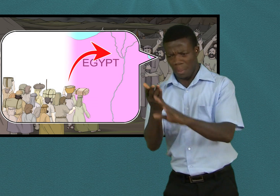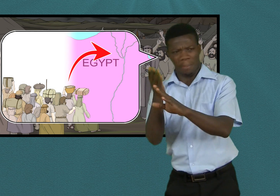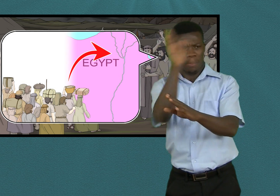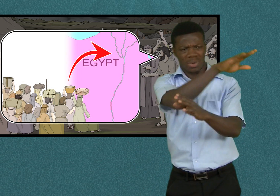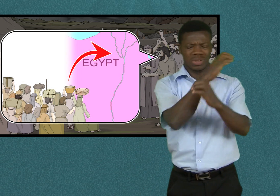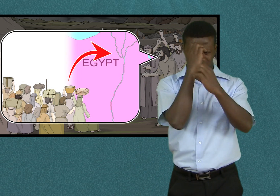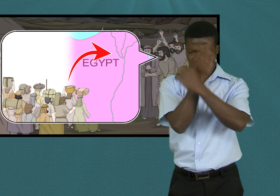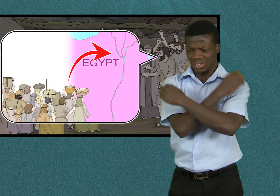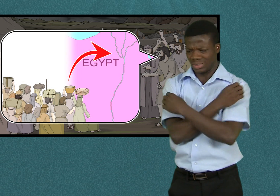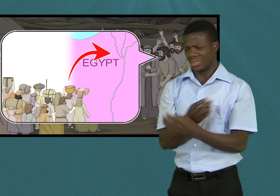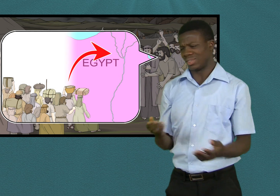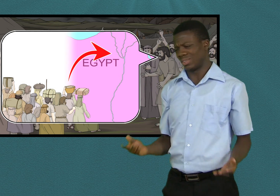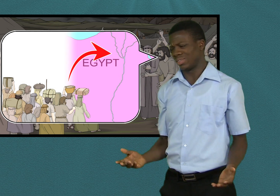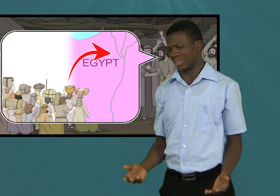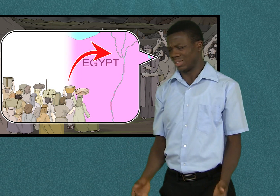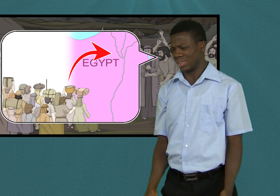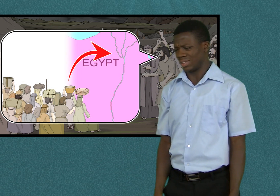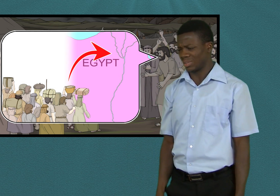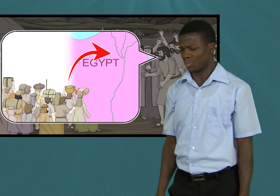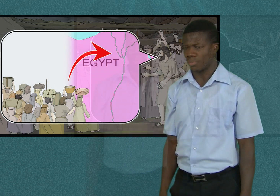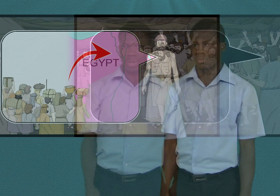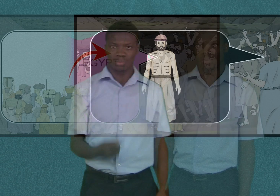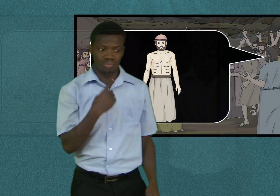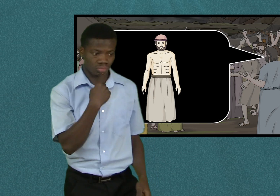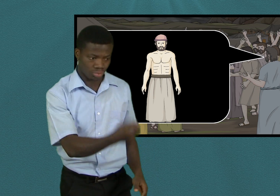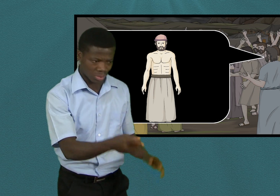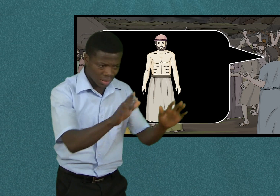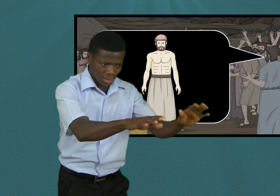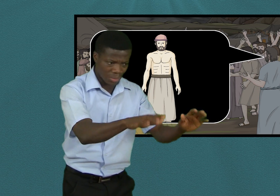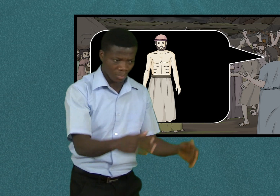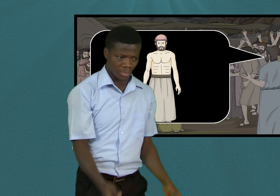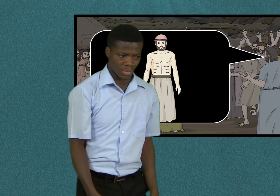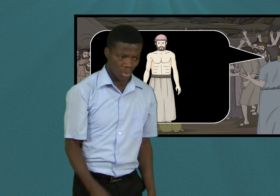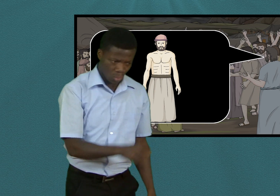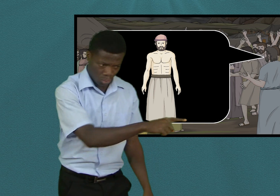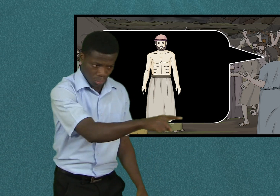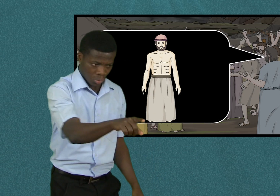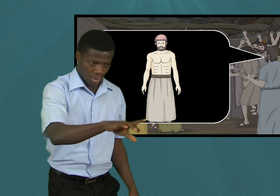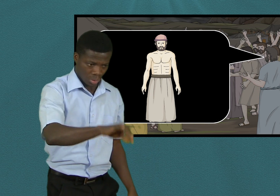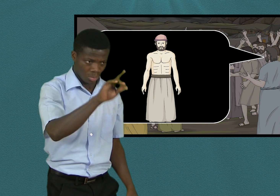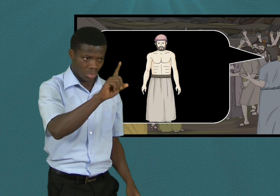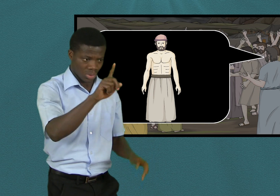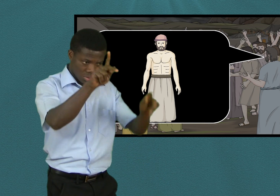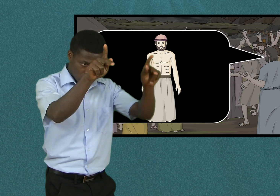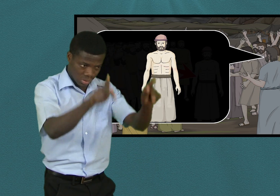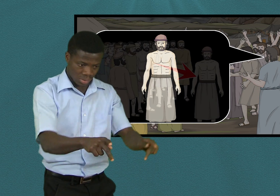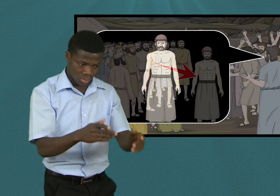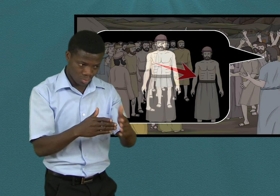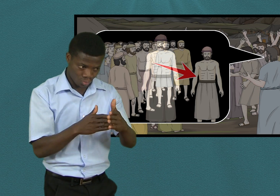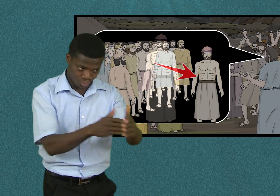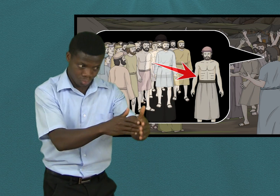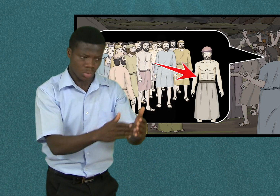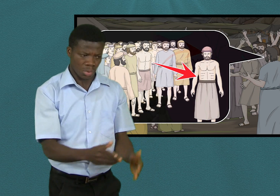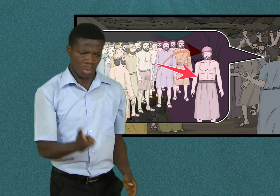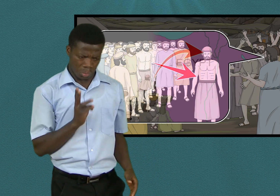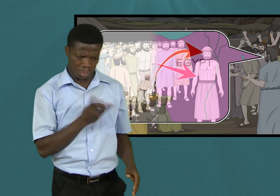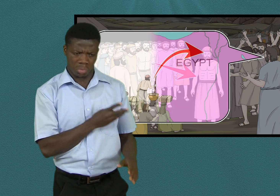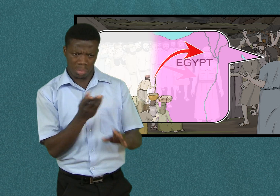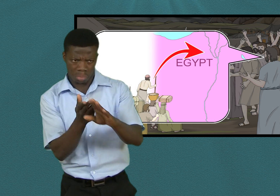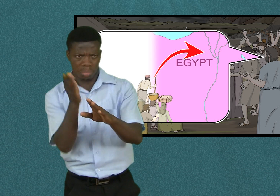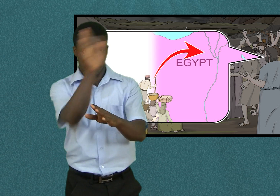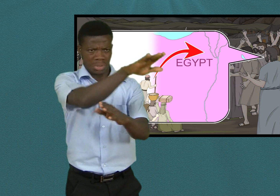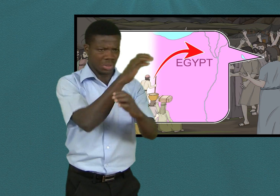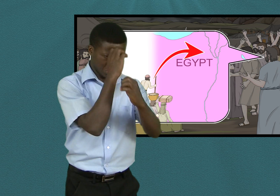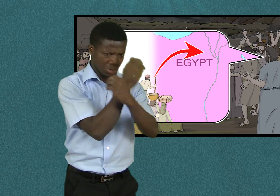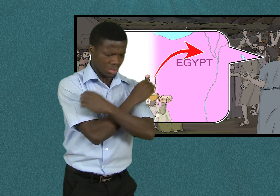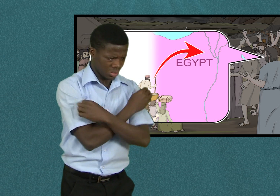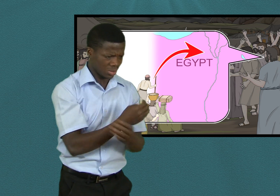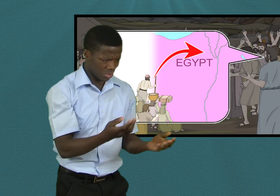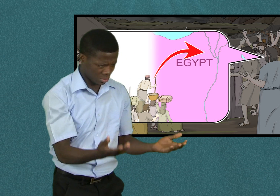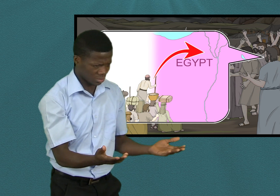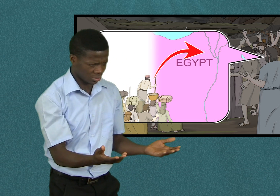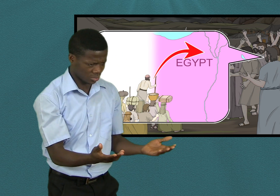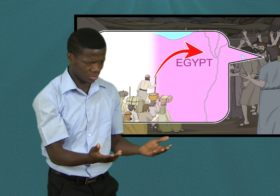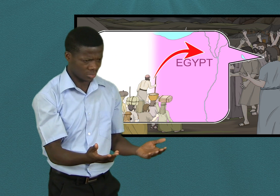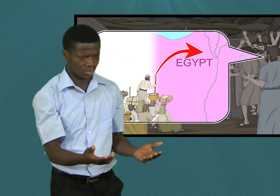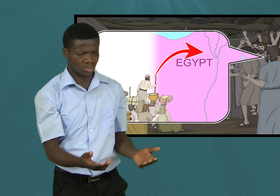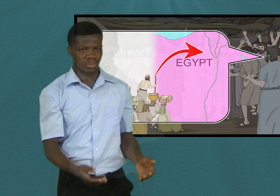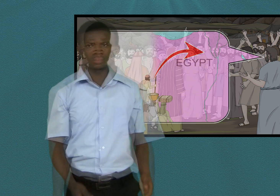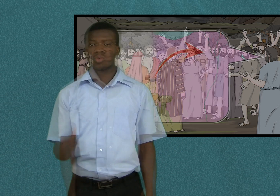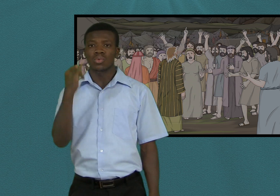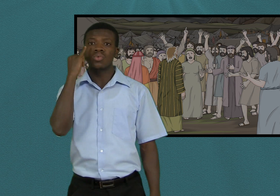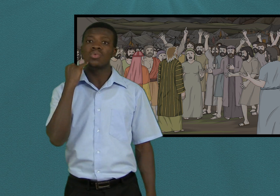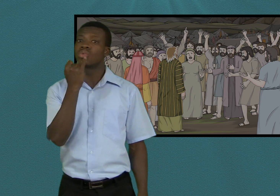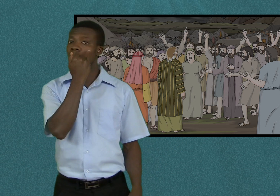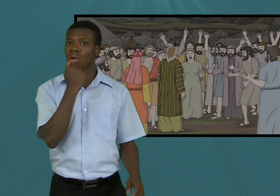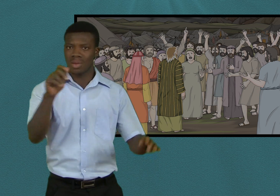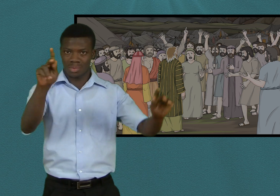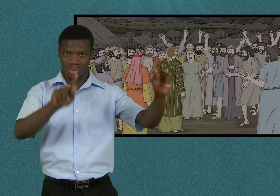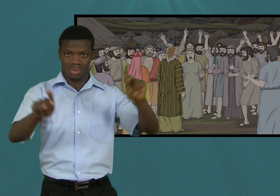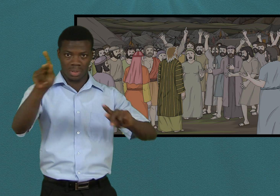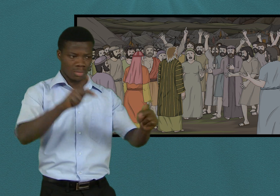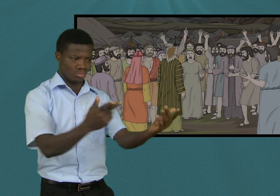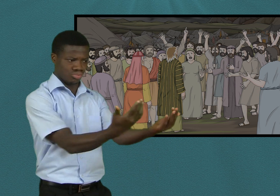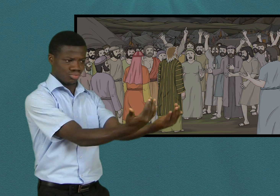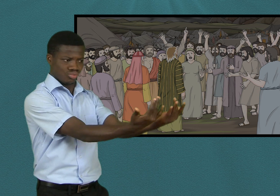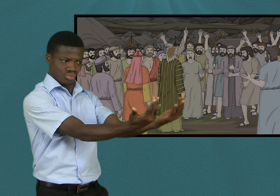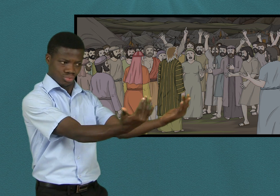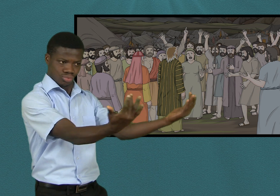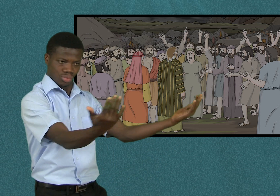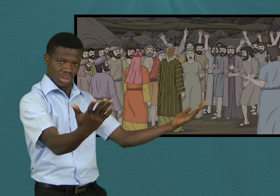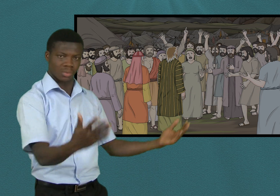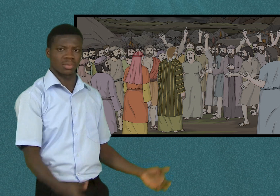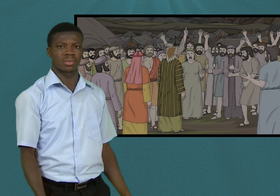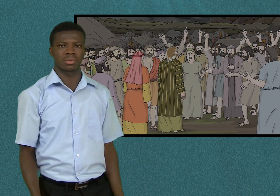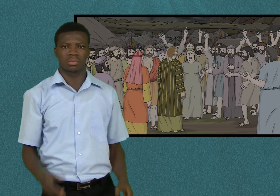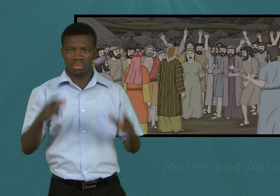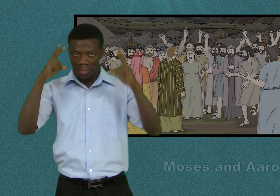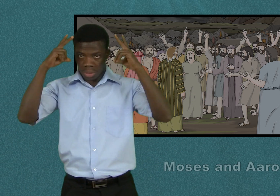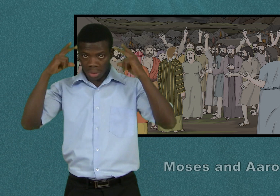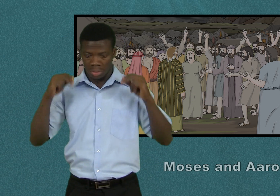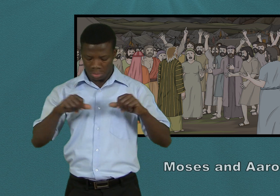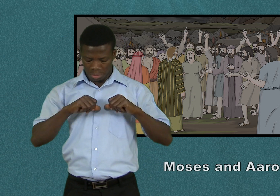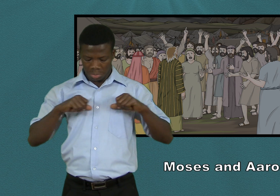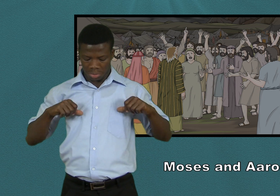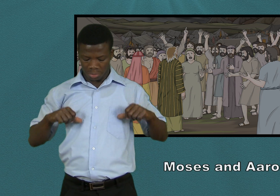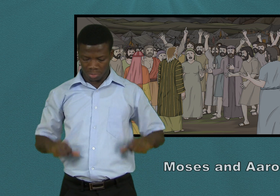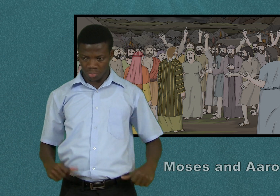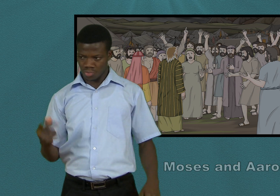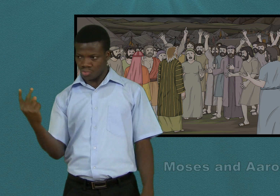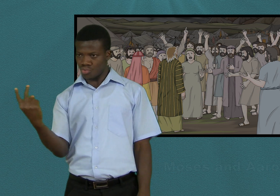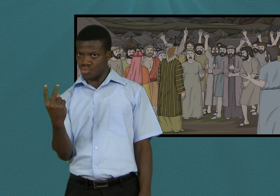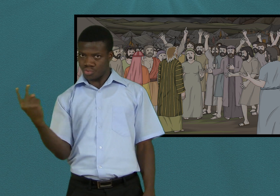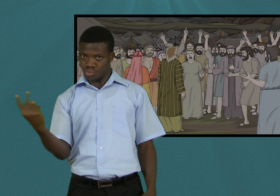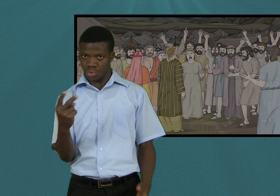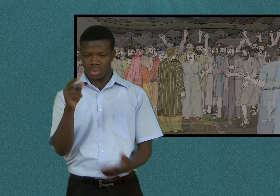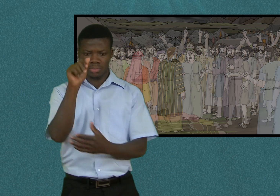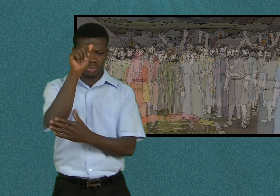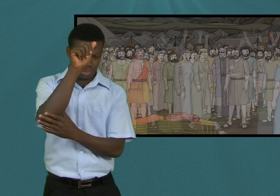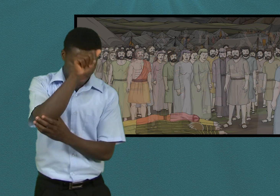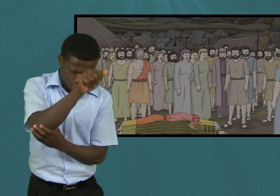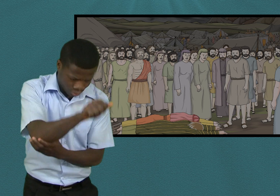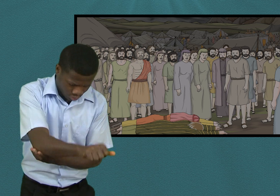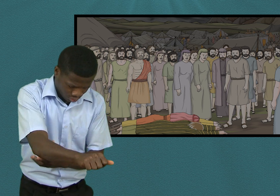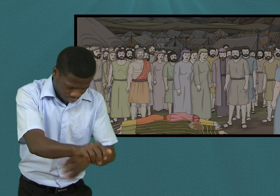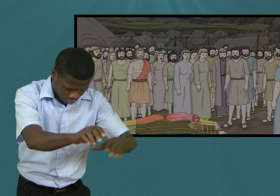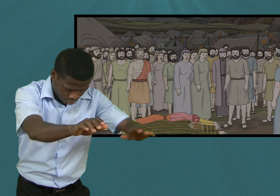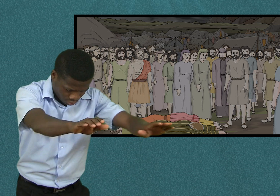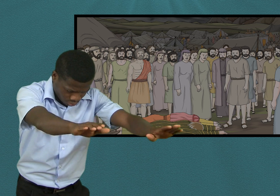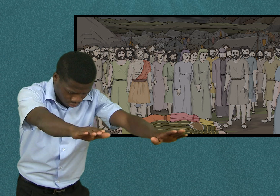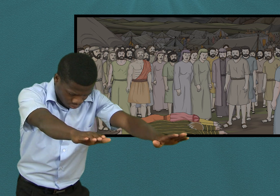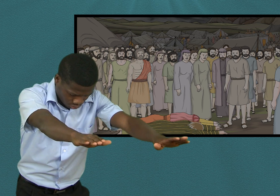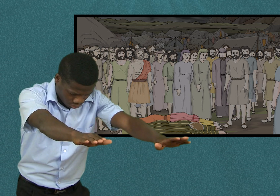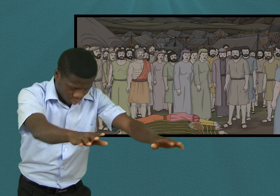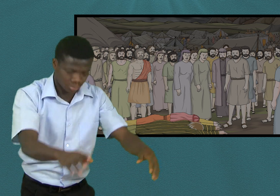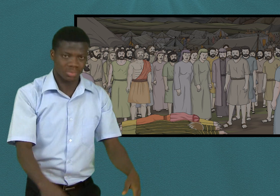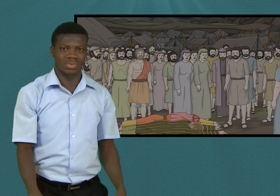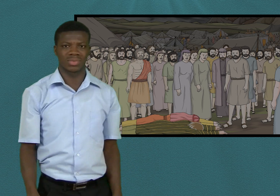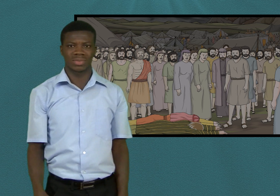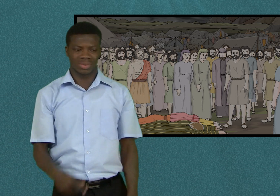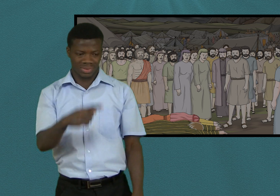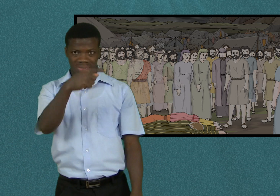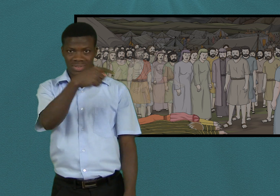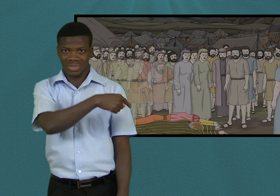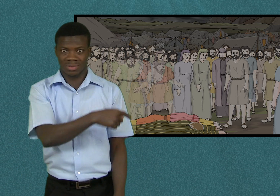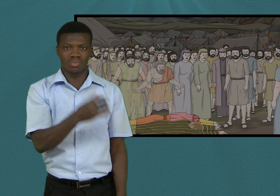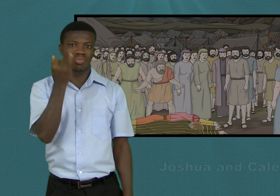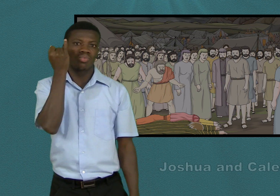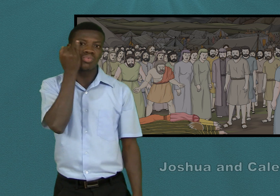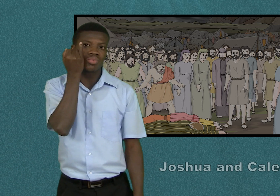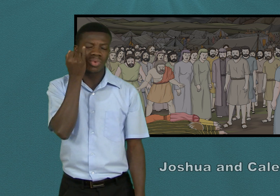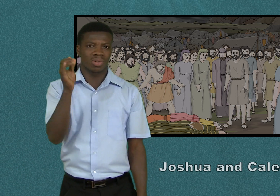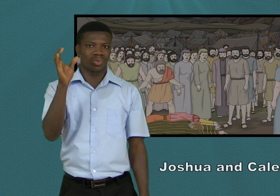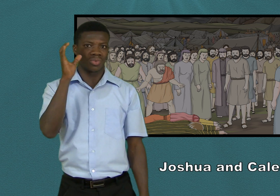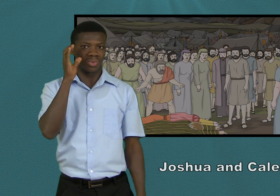So they said to one another, “Let us appoint a leader and return to Egypt.” Then Moses and Aaron fell facedown before the whole assembly of the congregation of Israel.